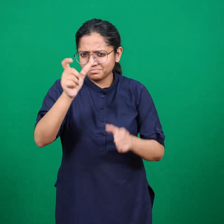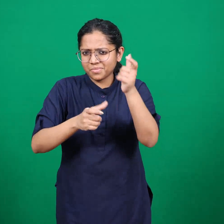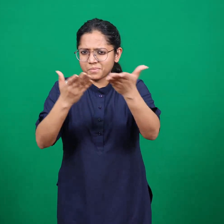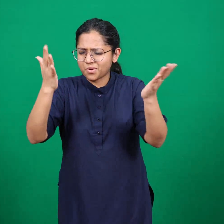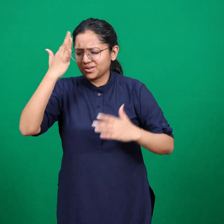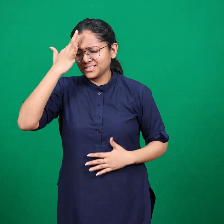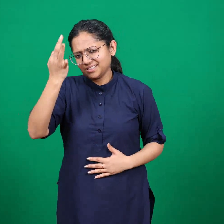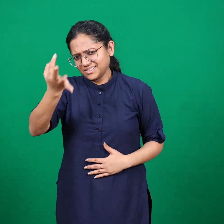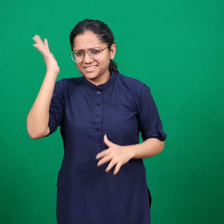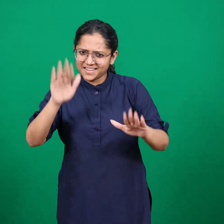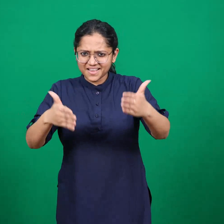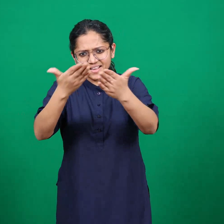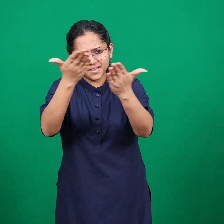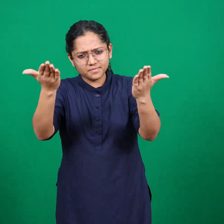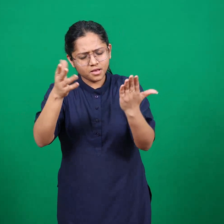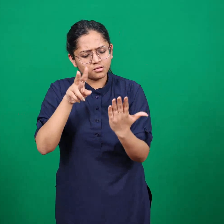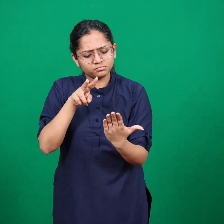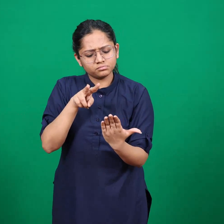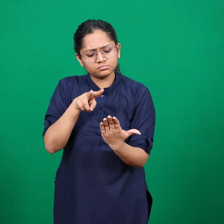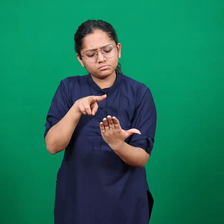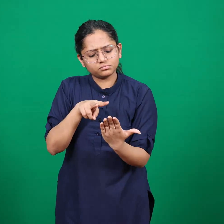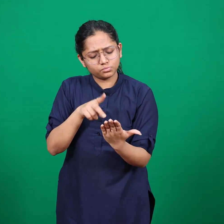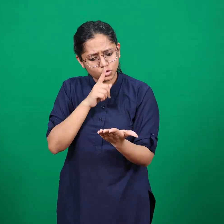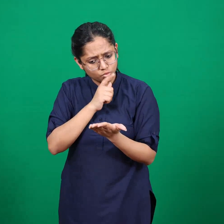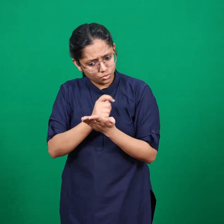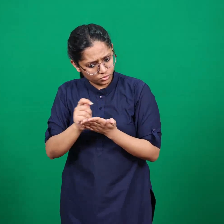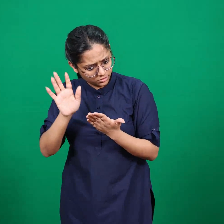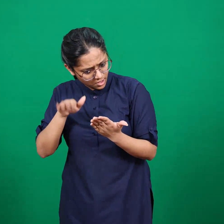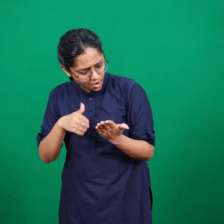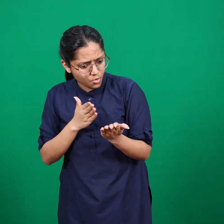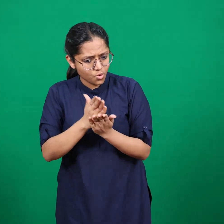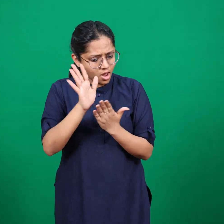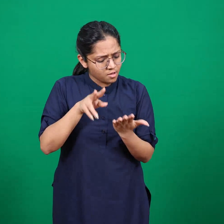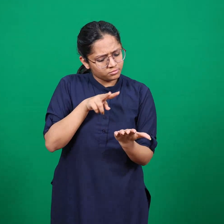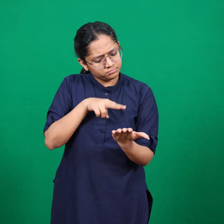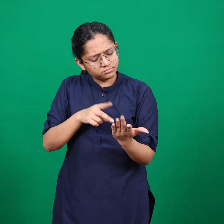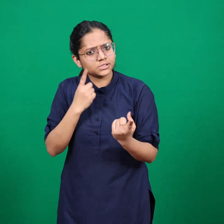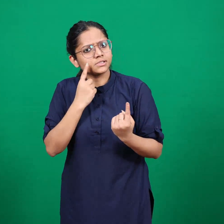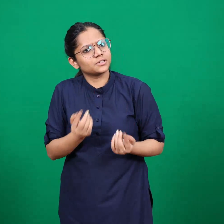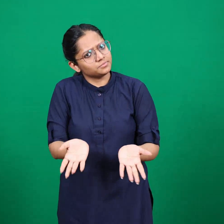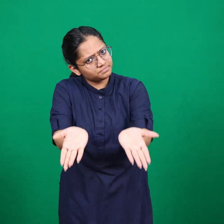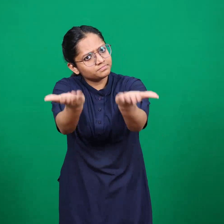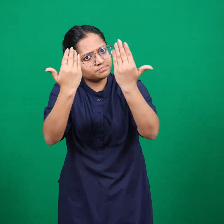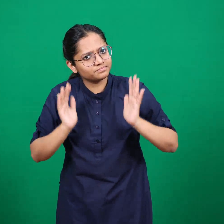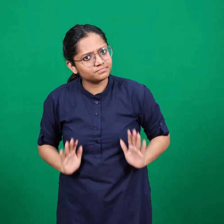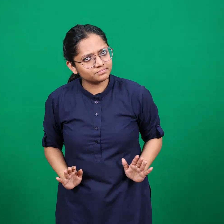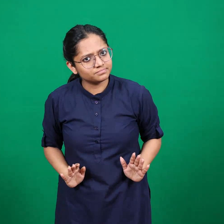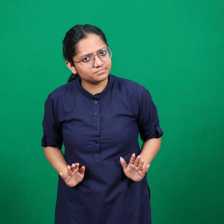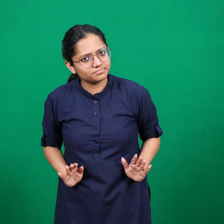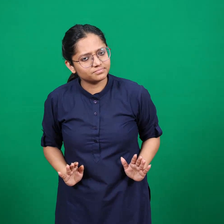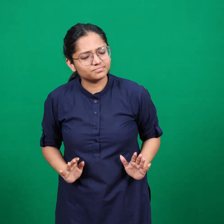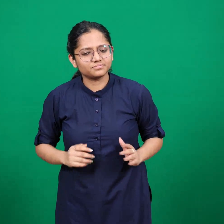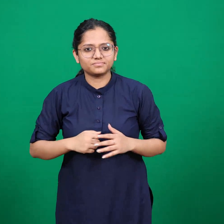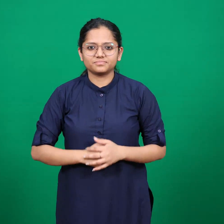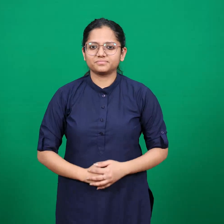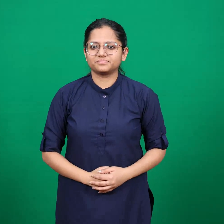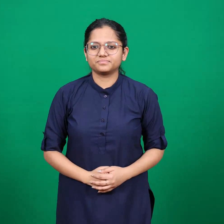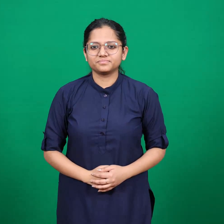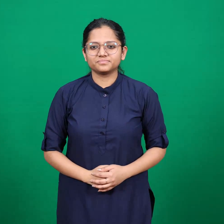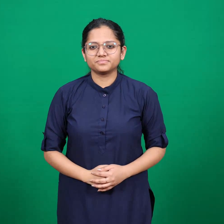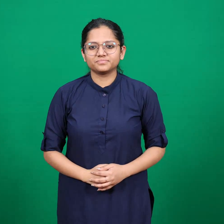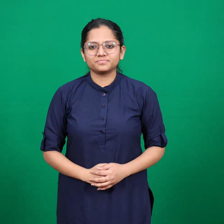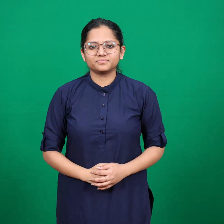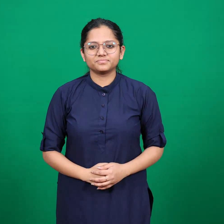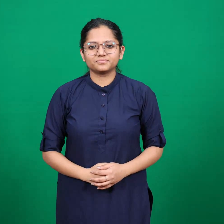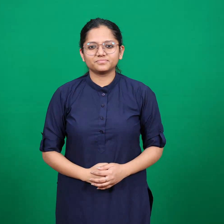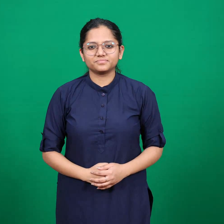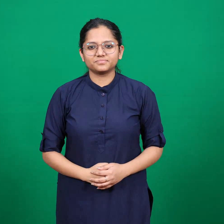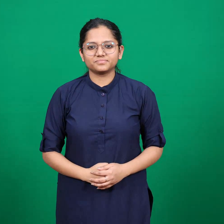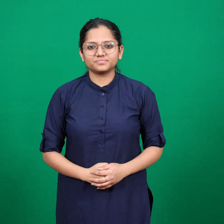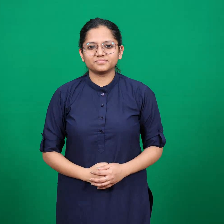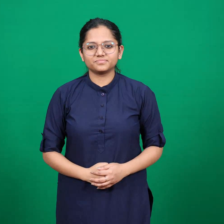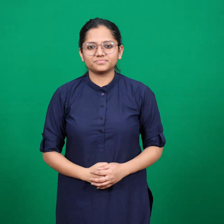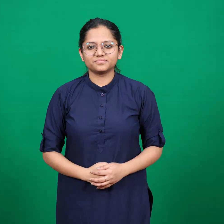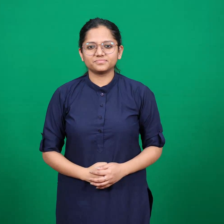judge for yourselves what I say.